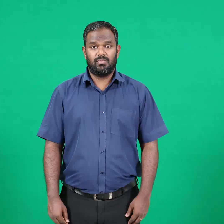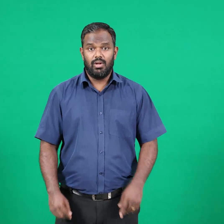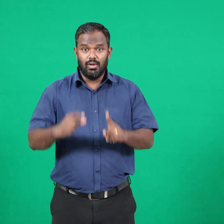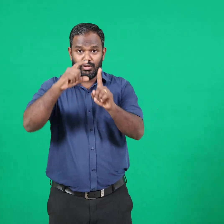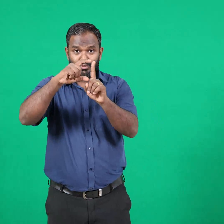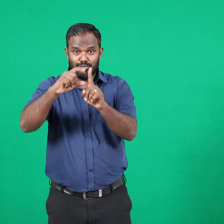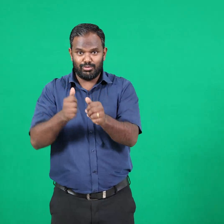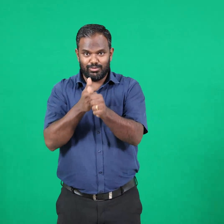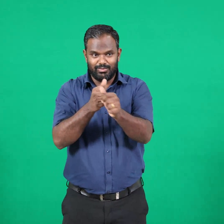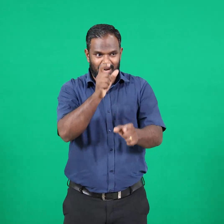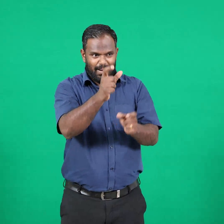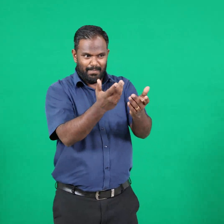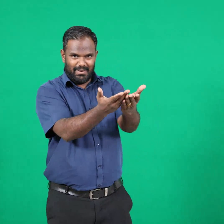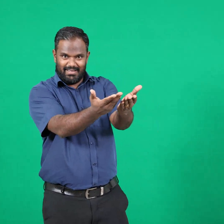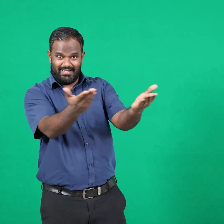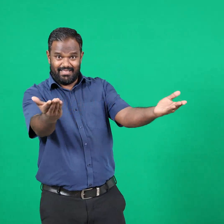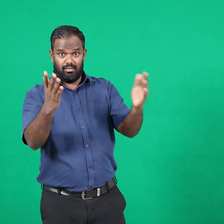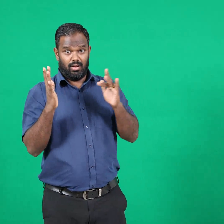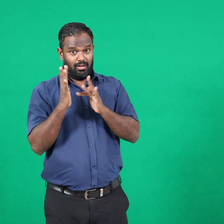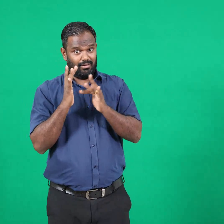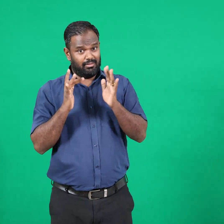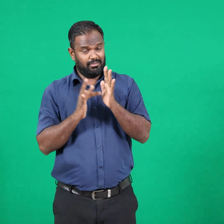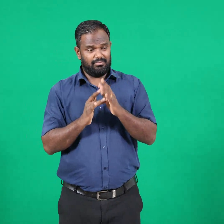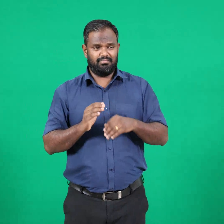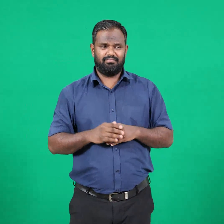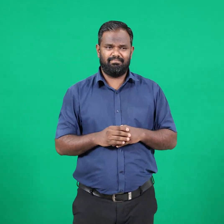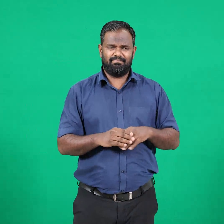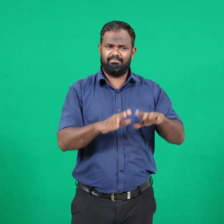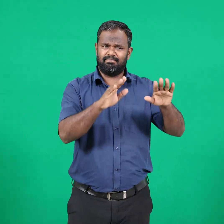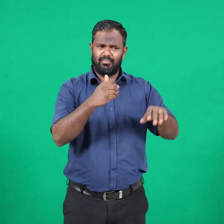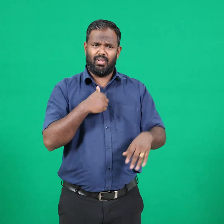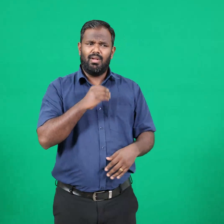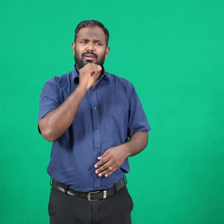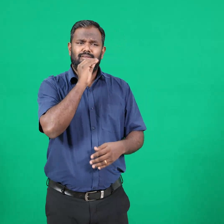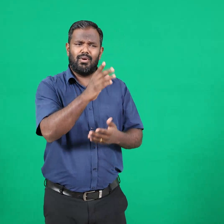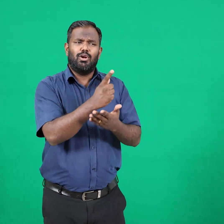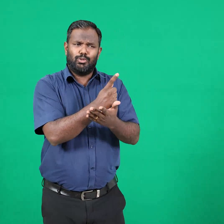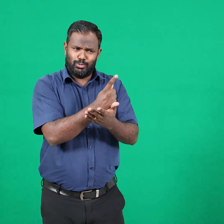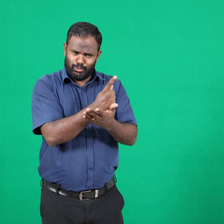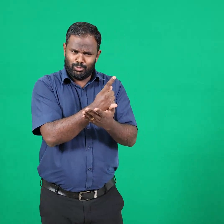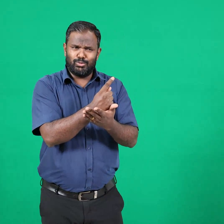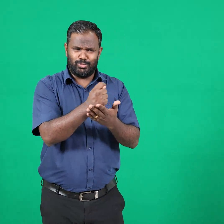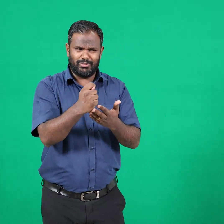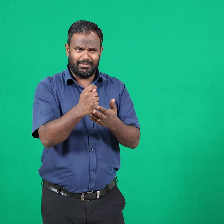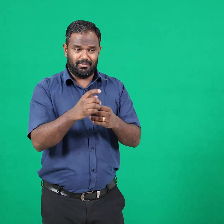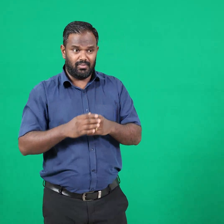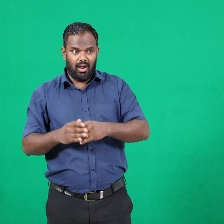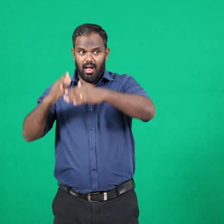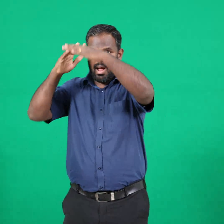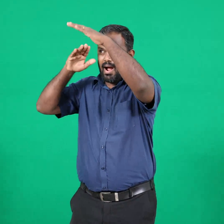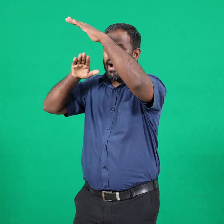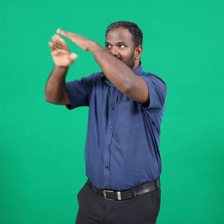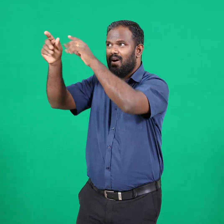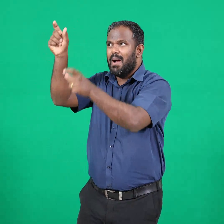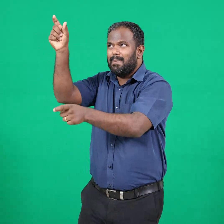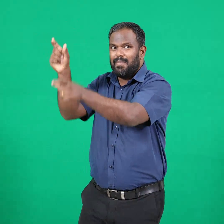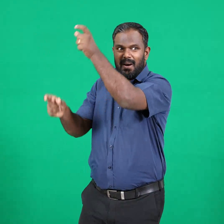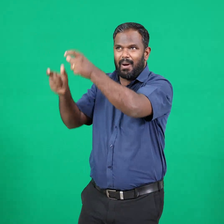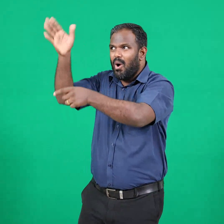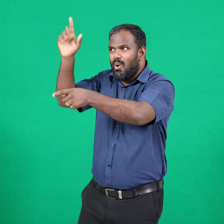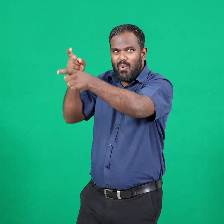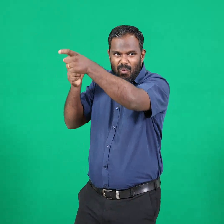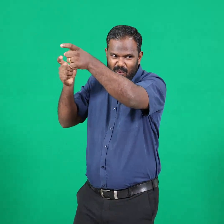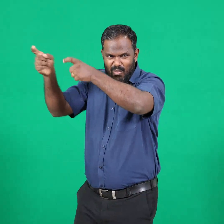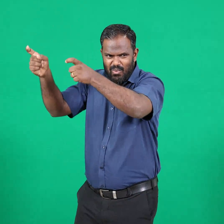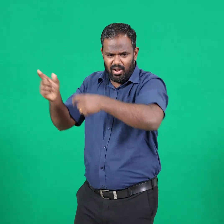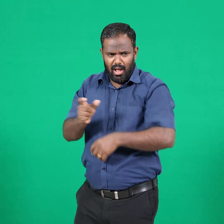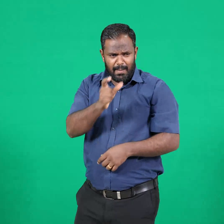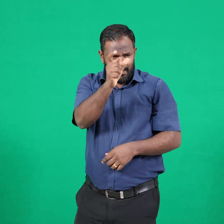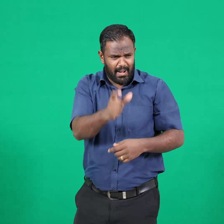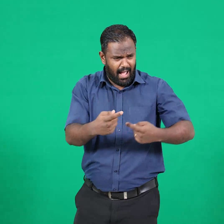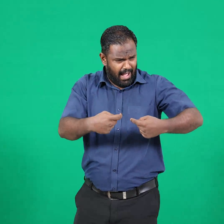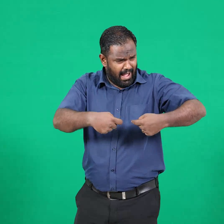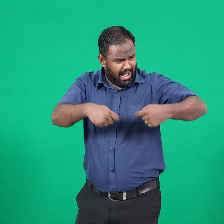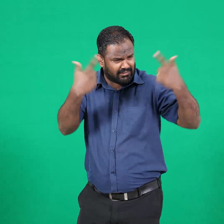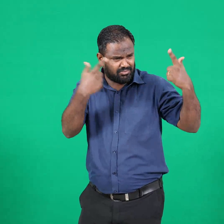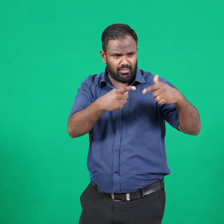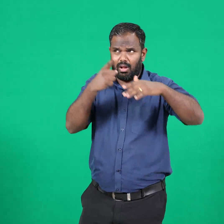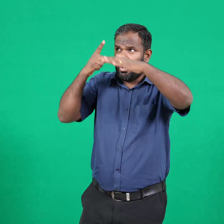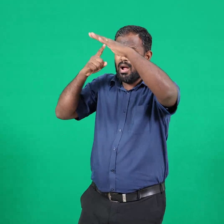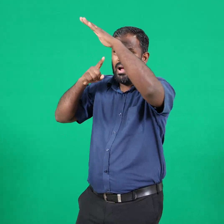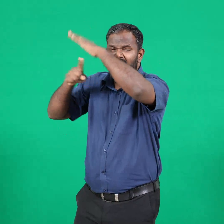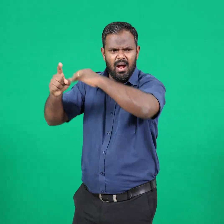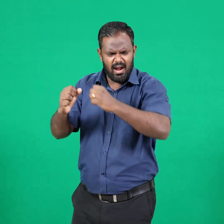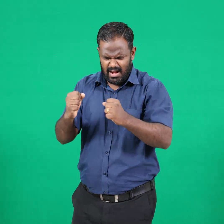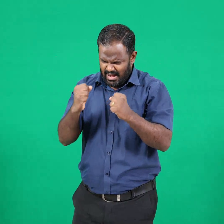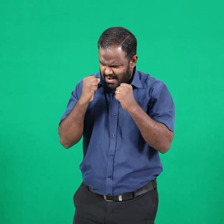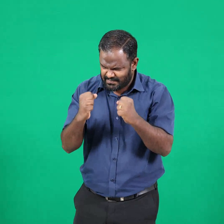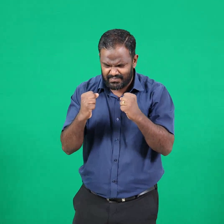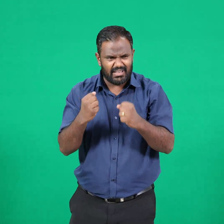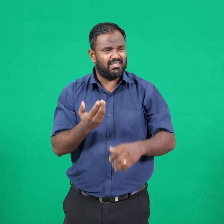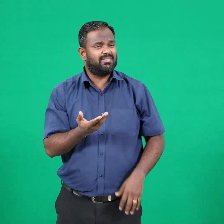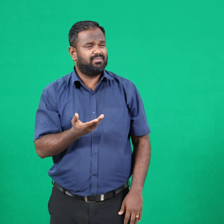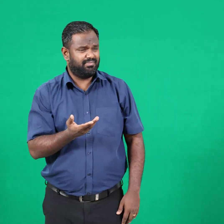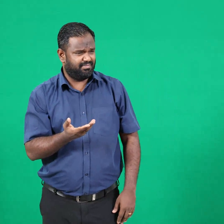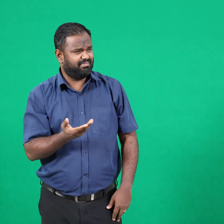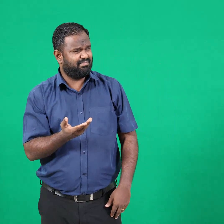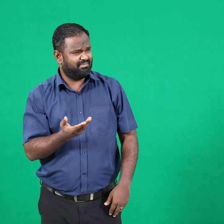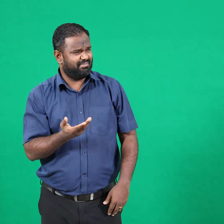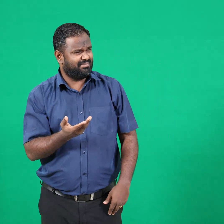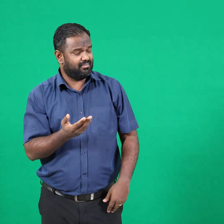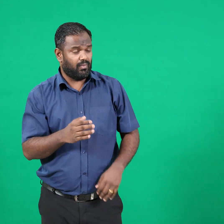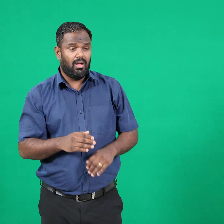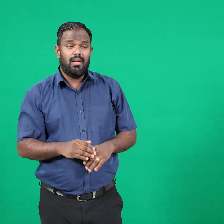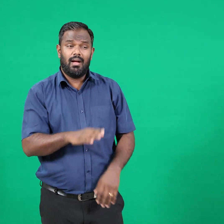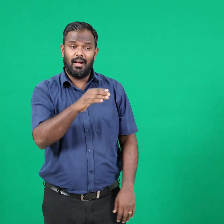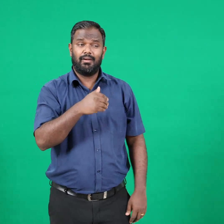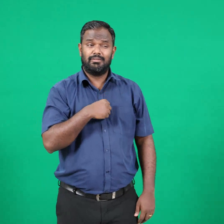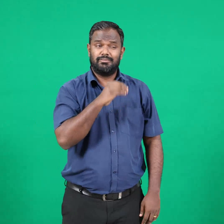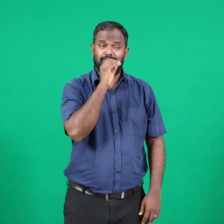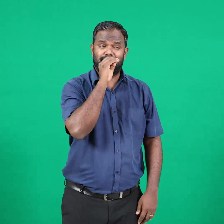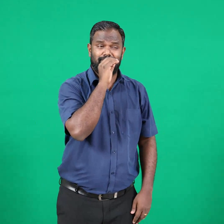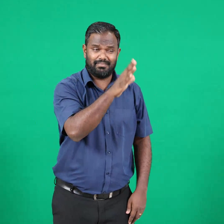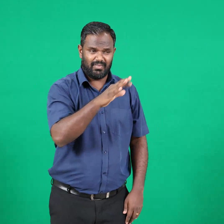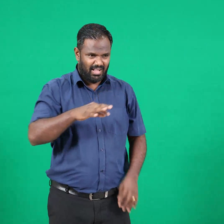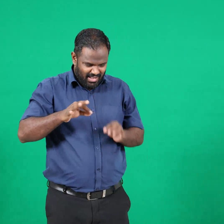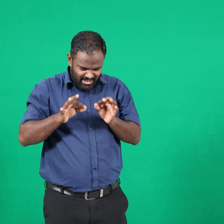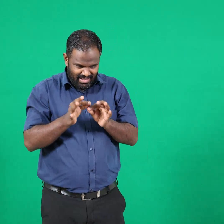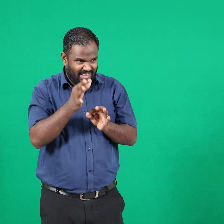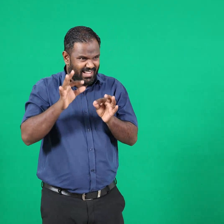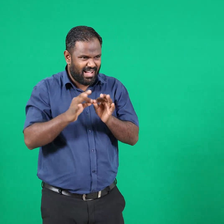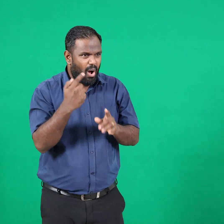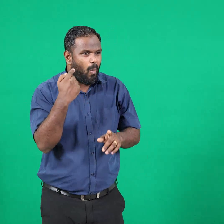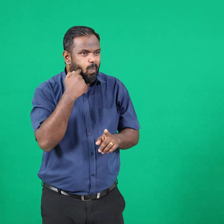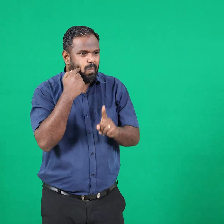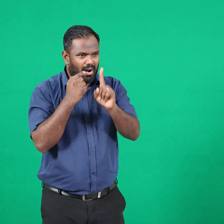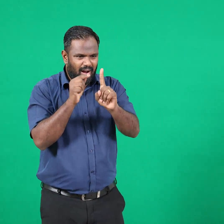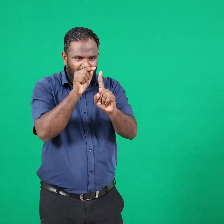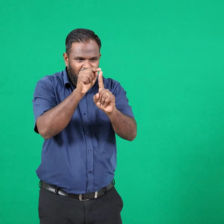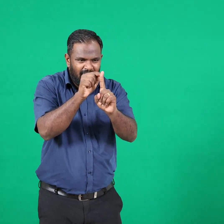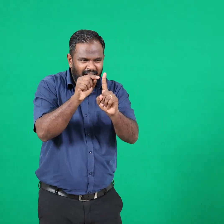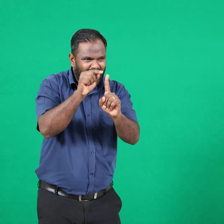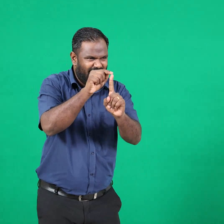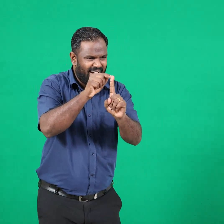Then Jesus said to His disciples, "Truly I tell you, it is hard for a rich man to enter the kingdom of heaven.